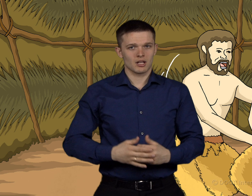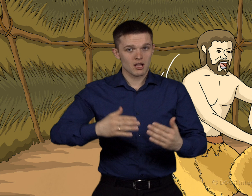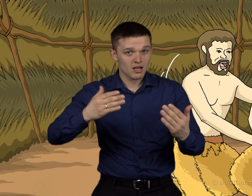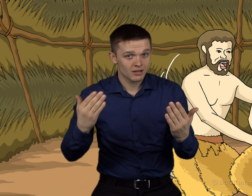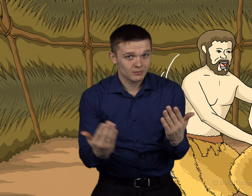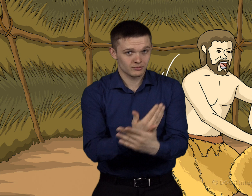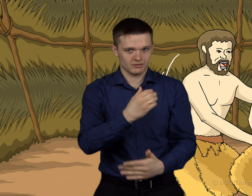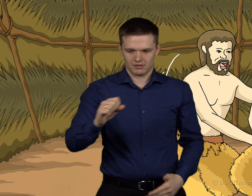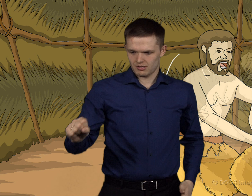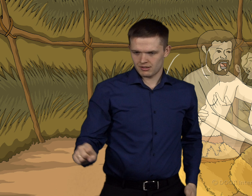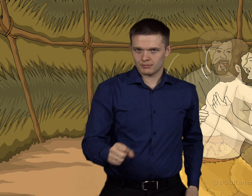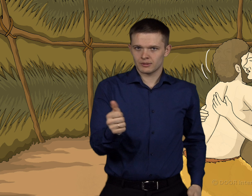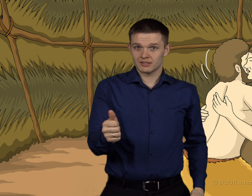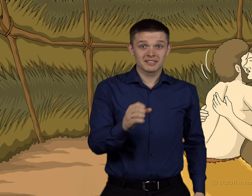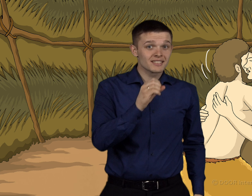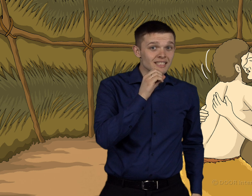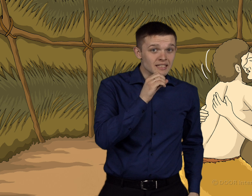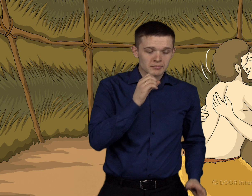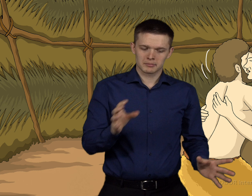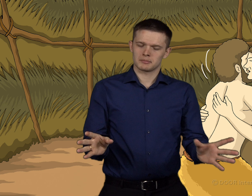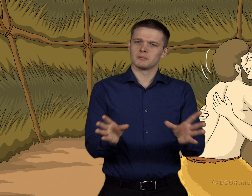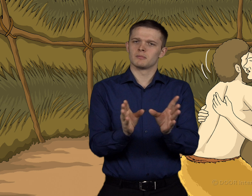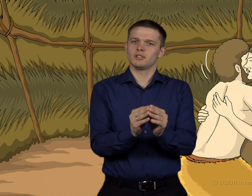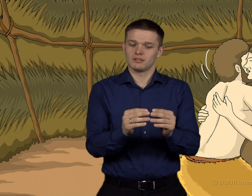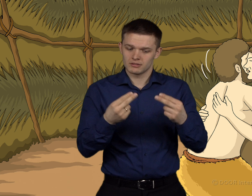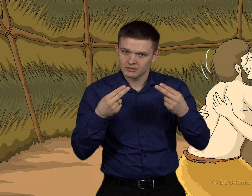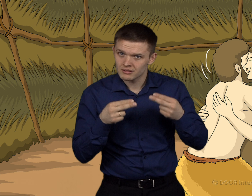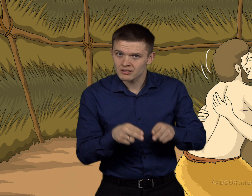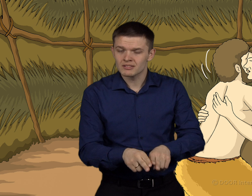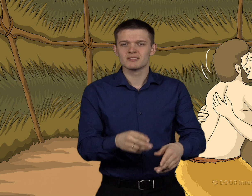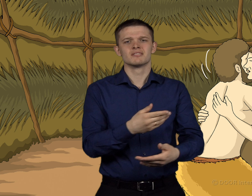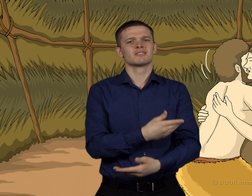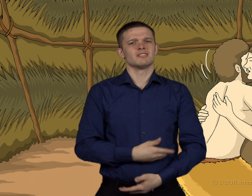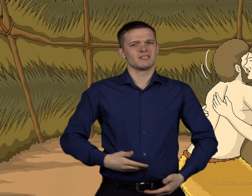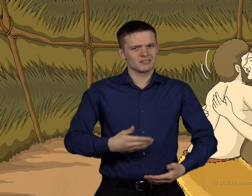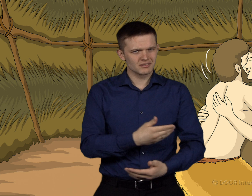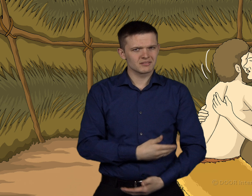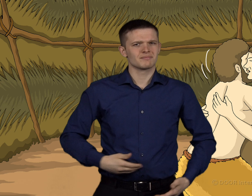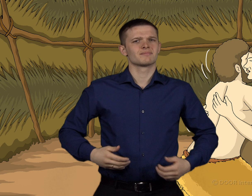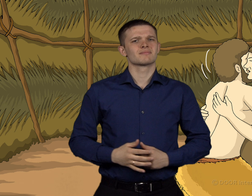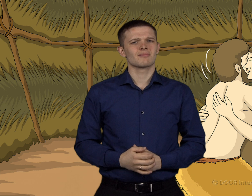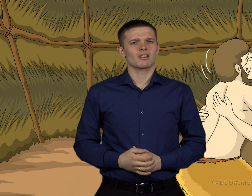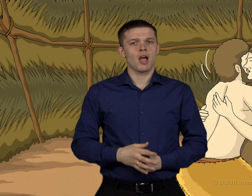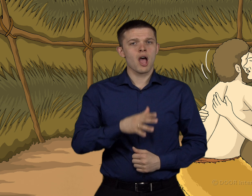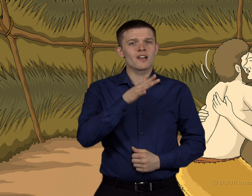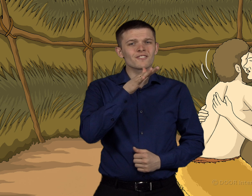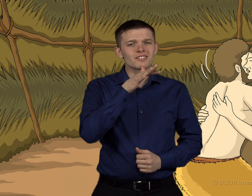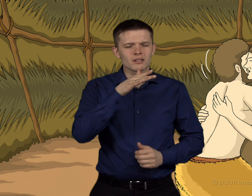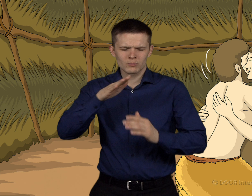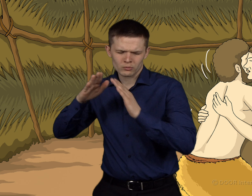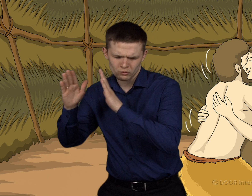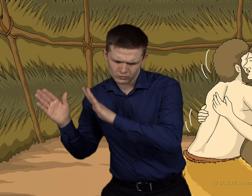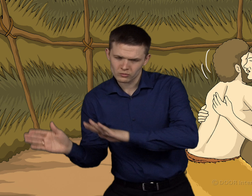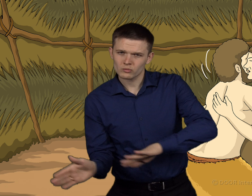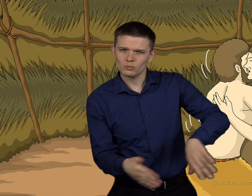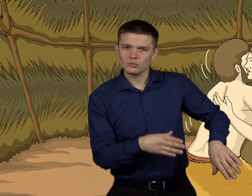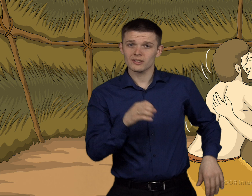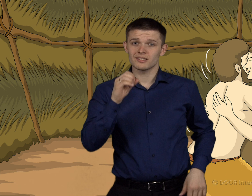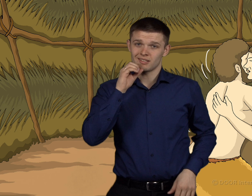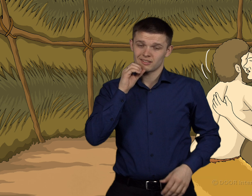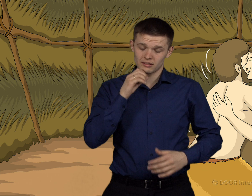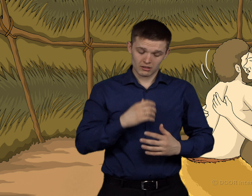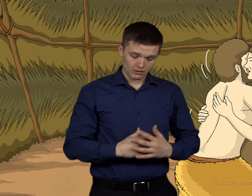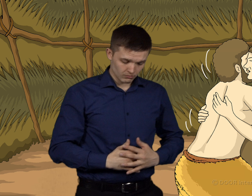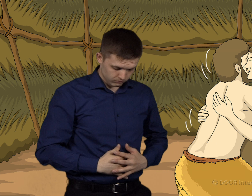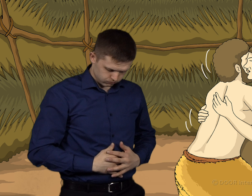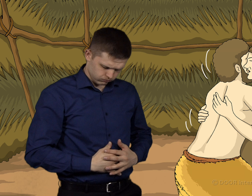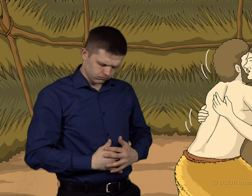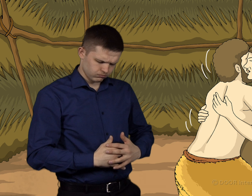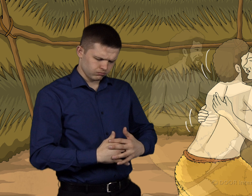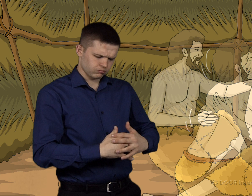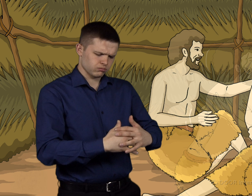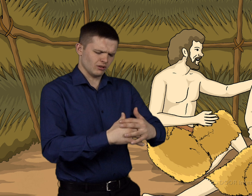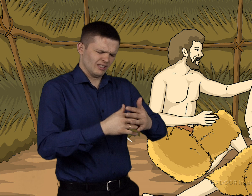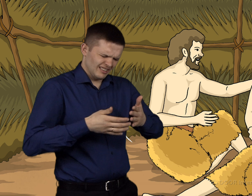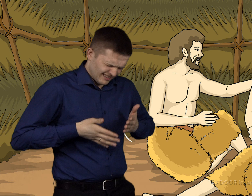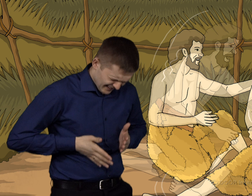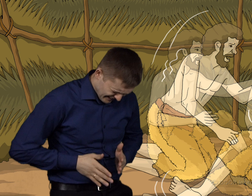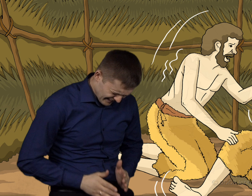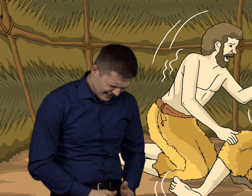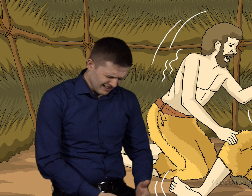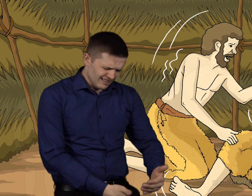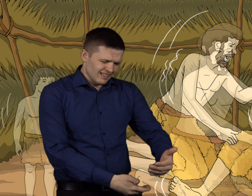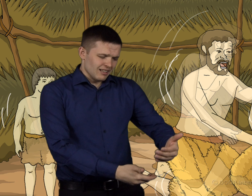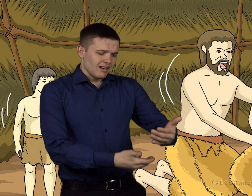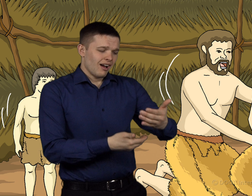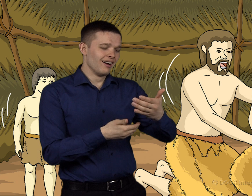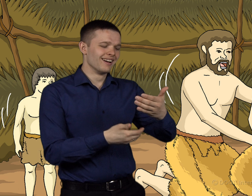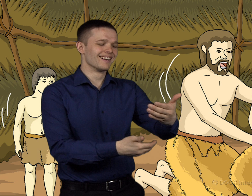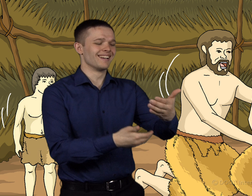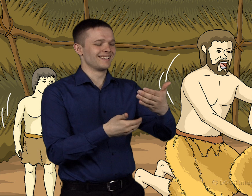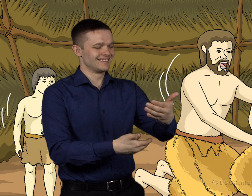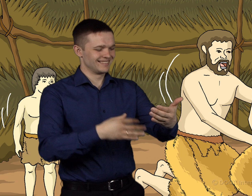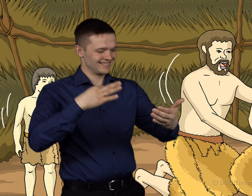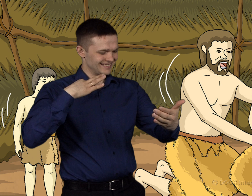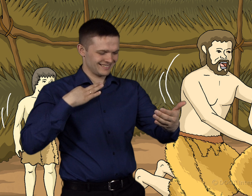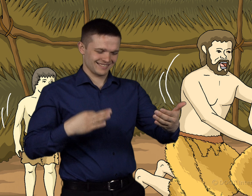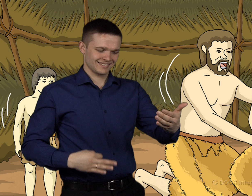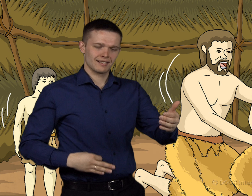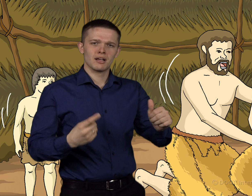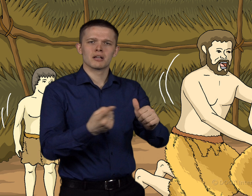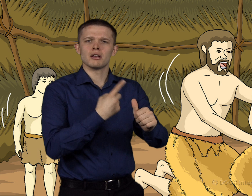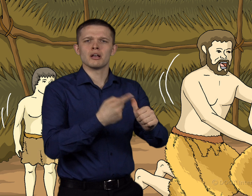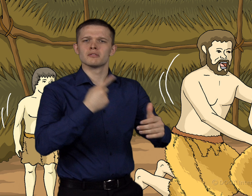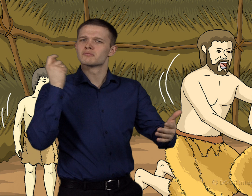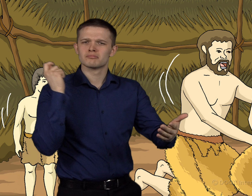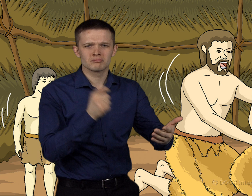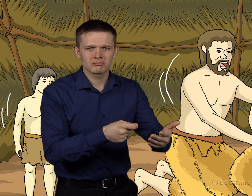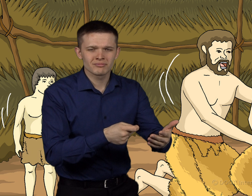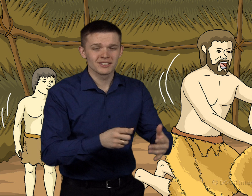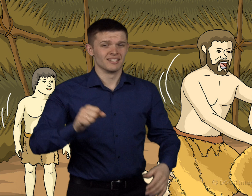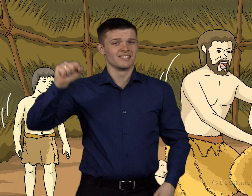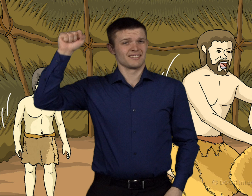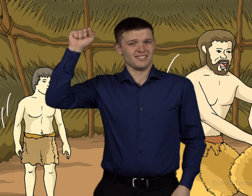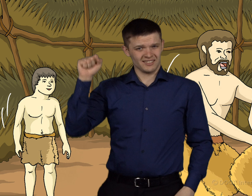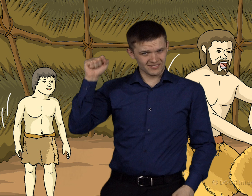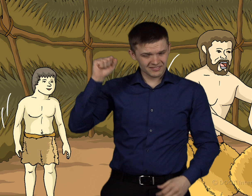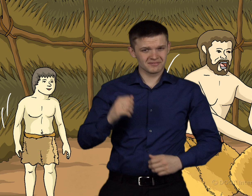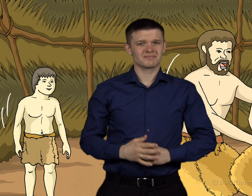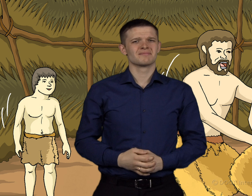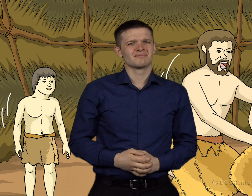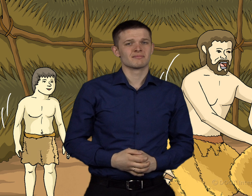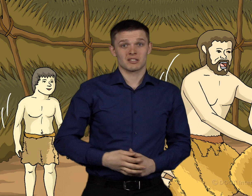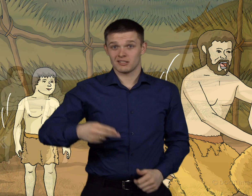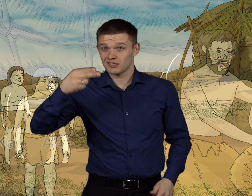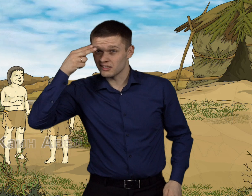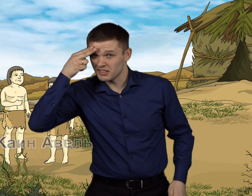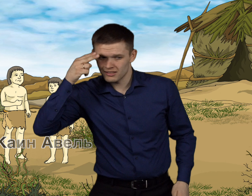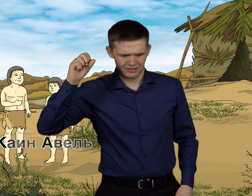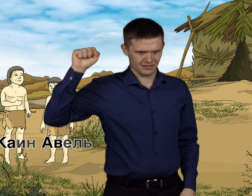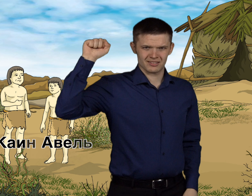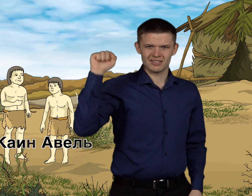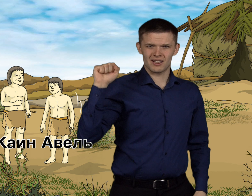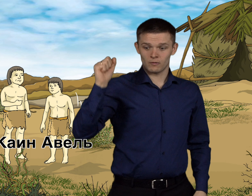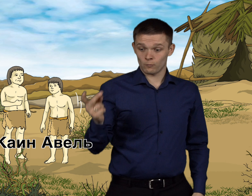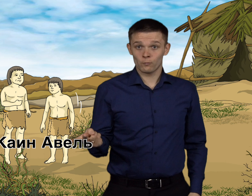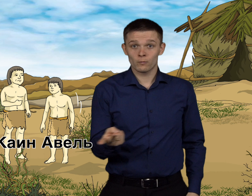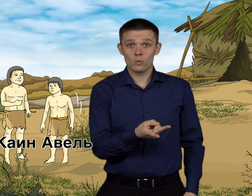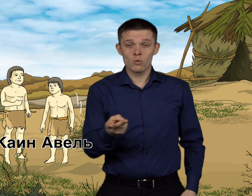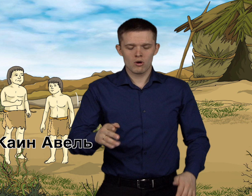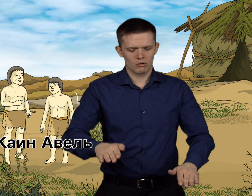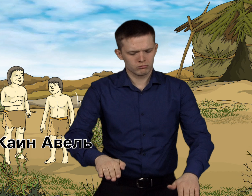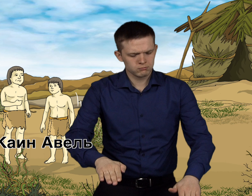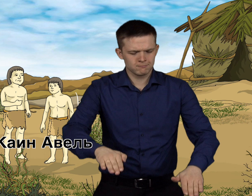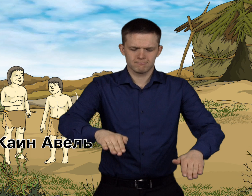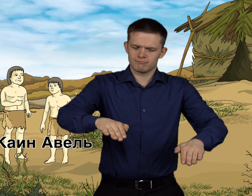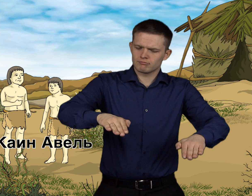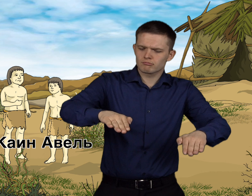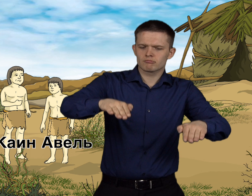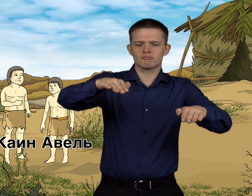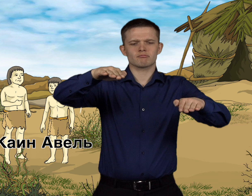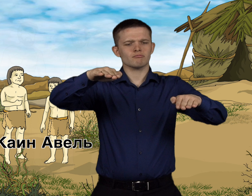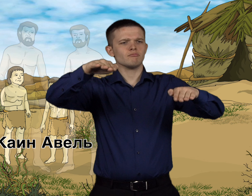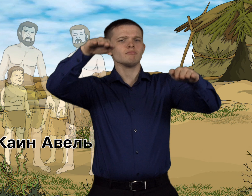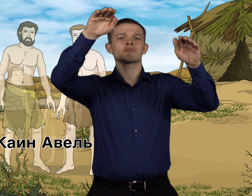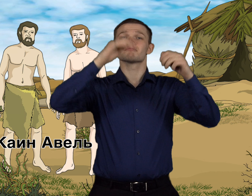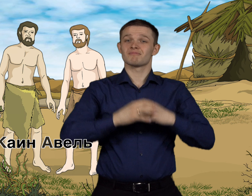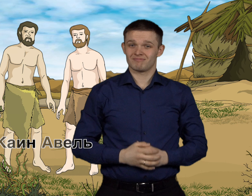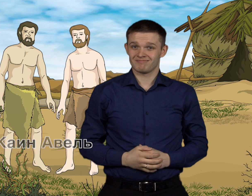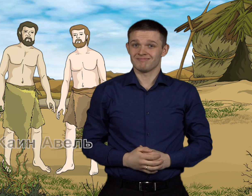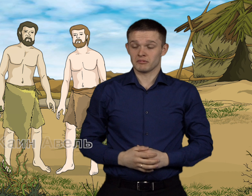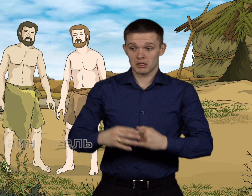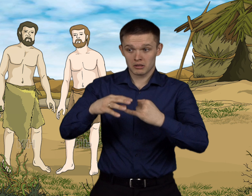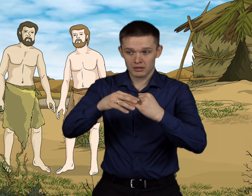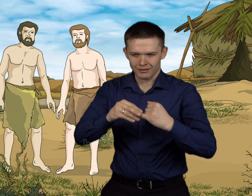Later she gave birth to Cain’s brother Abel.